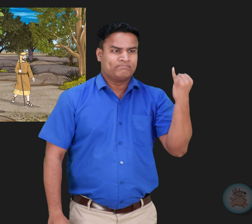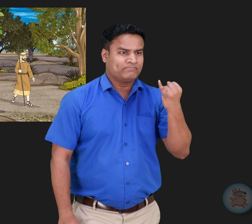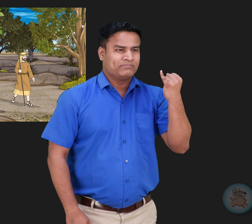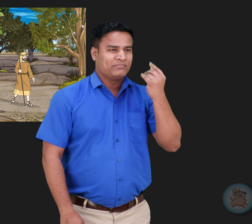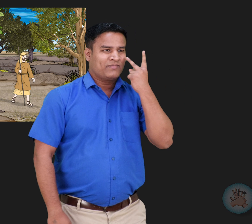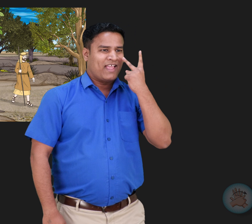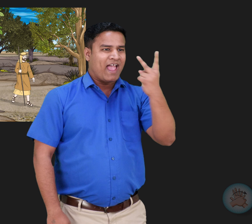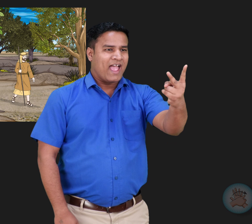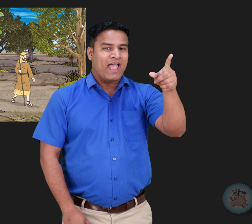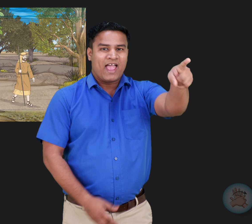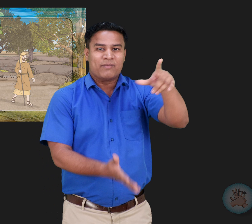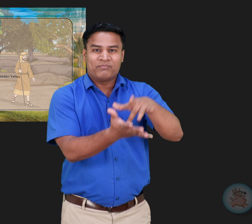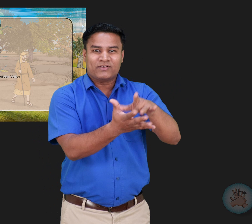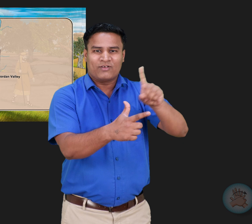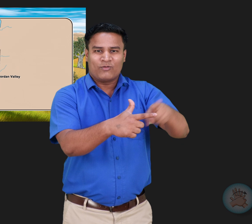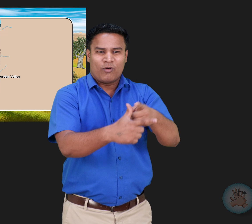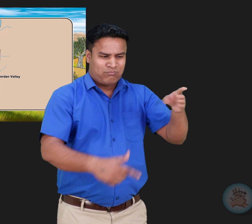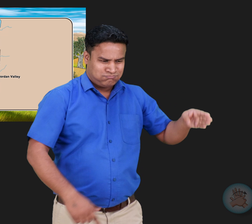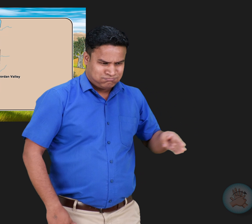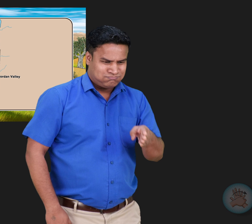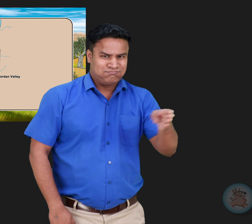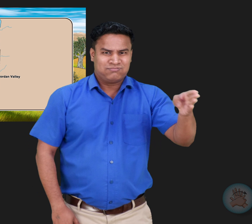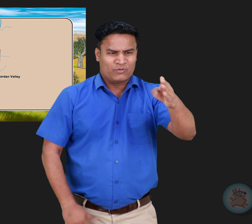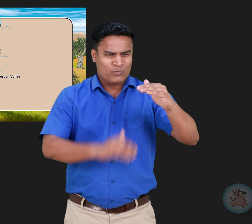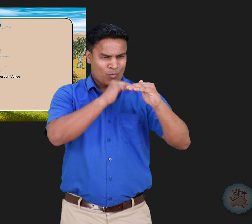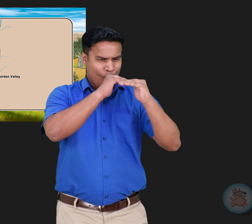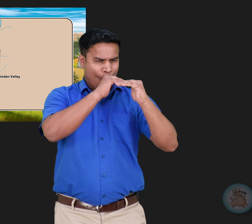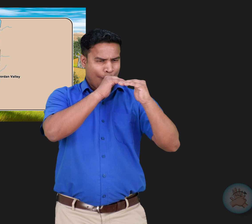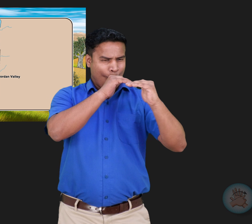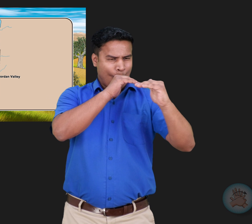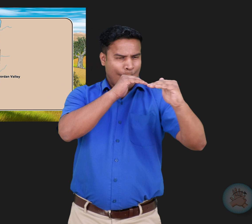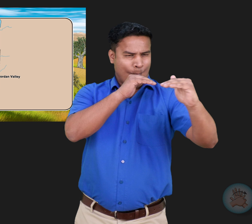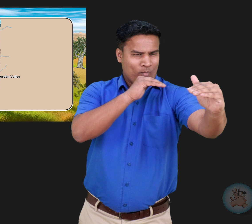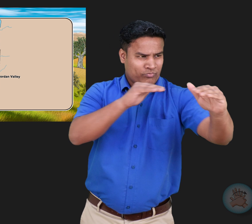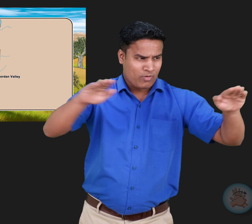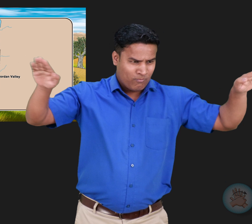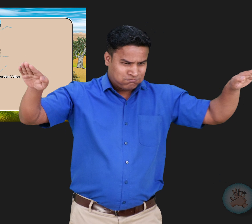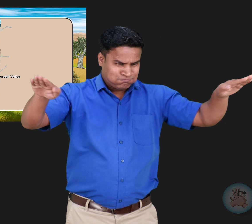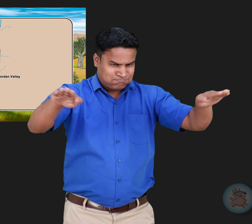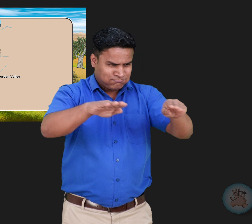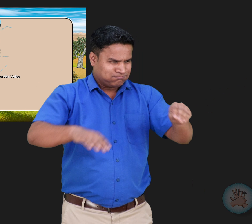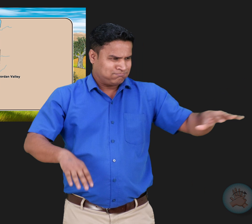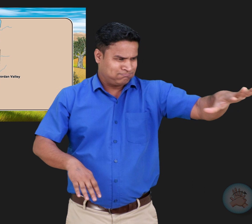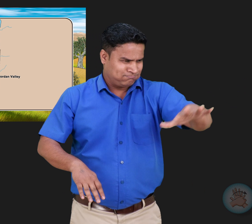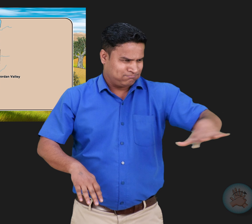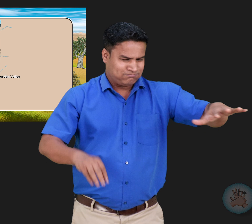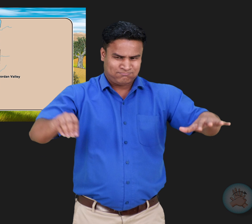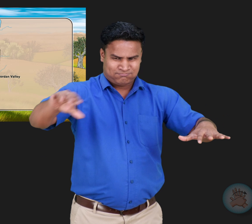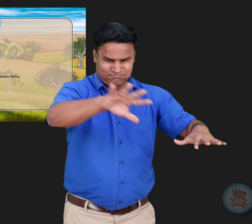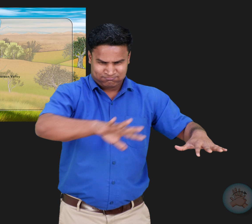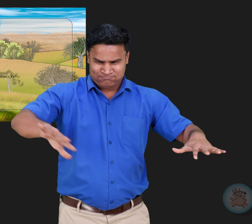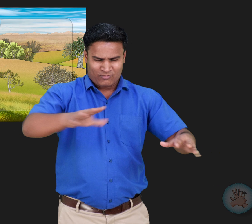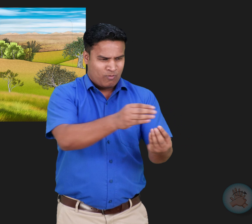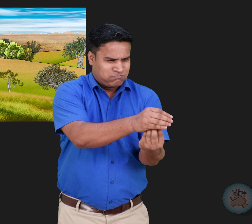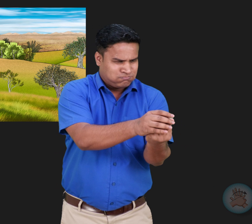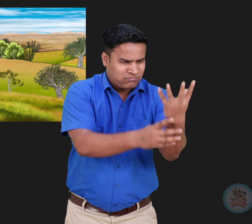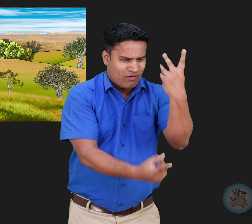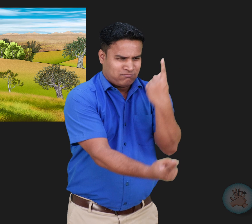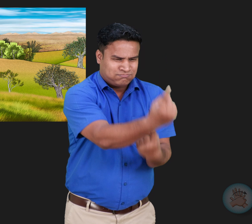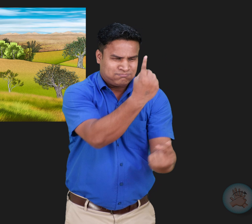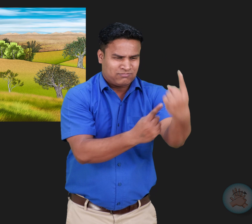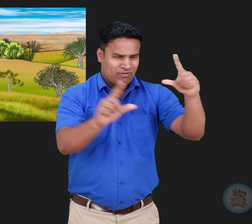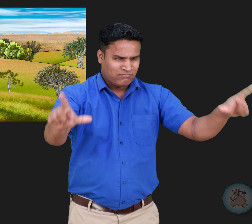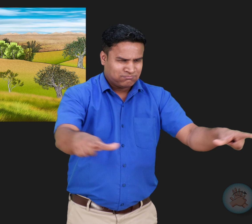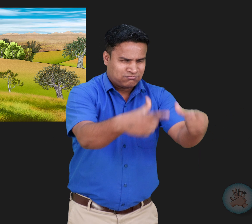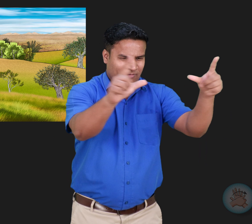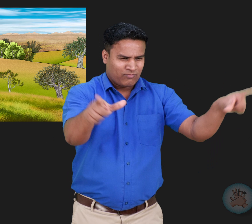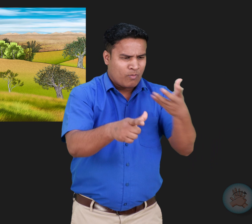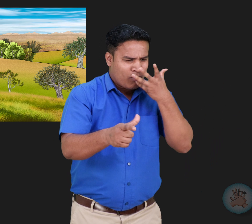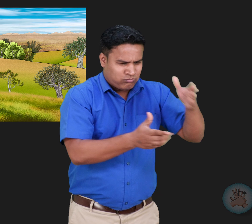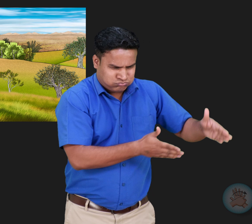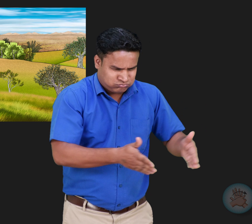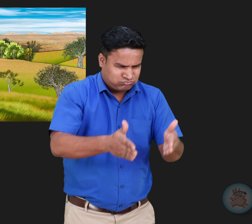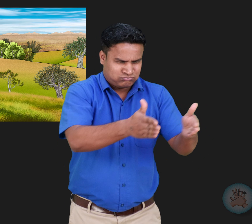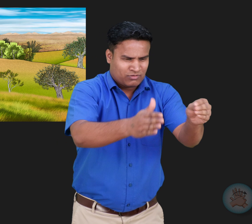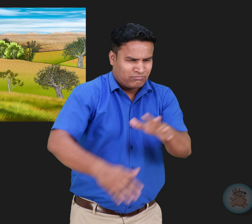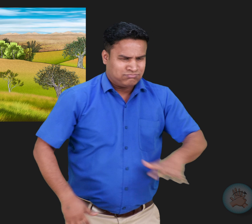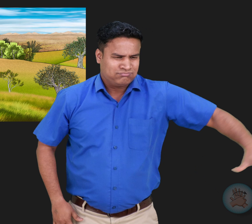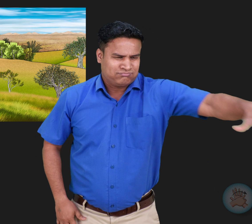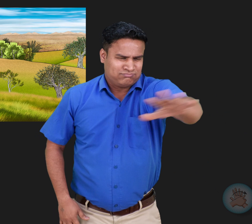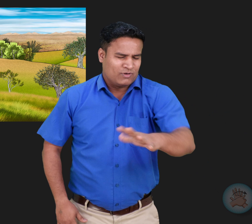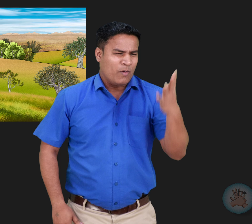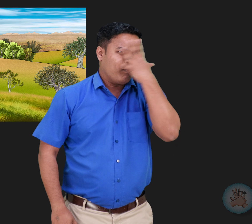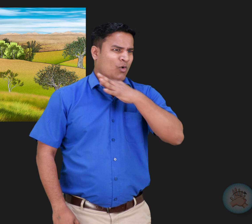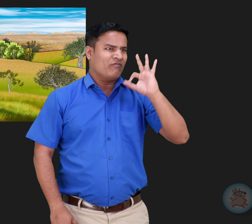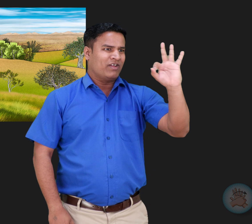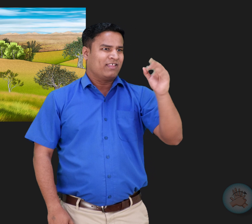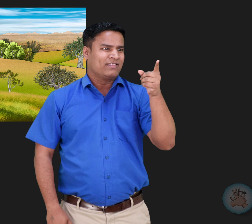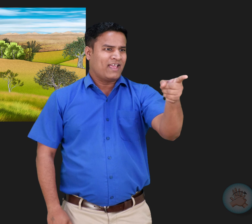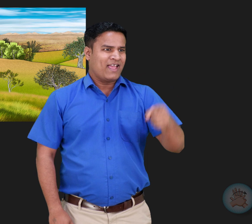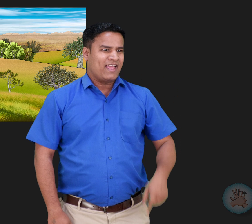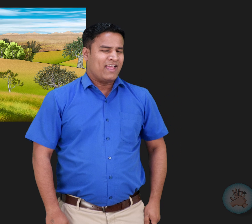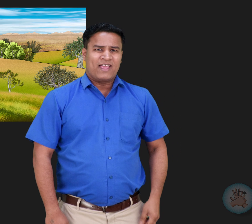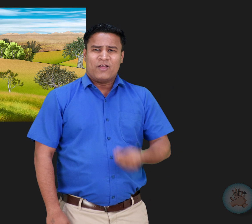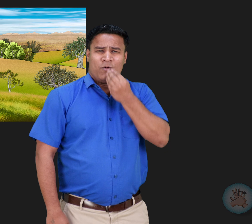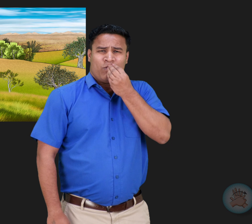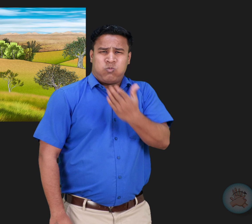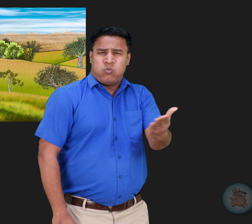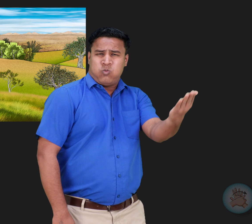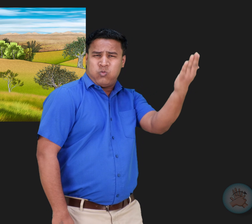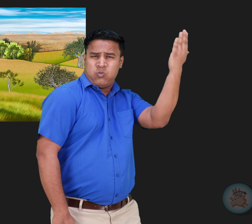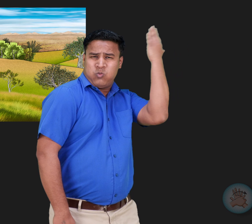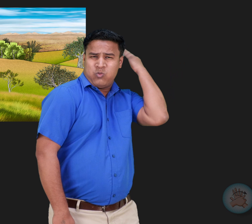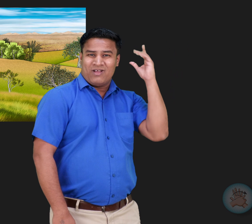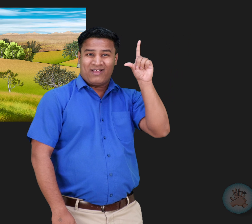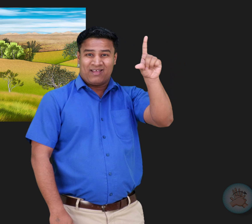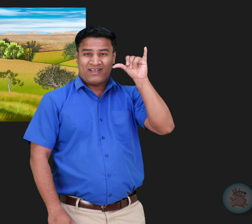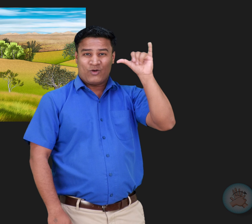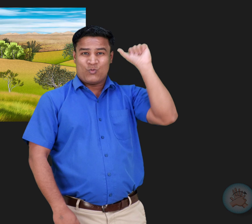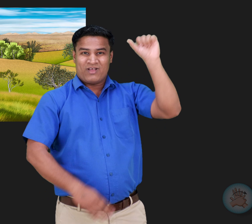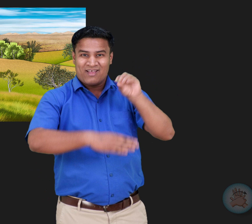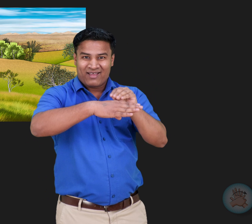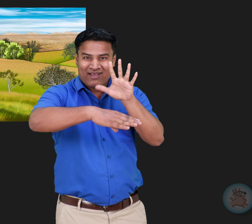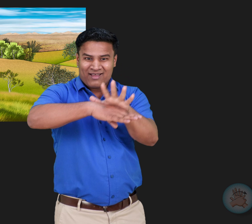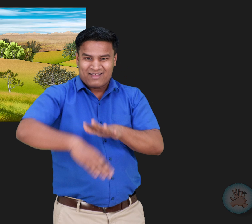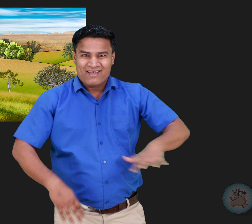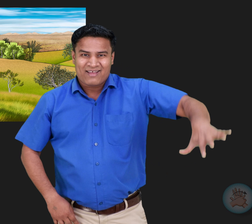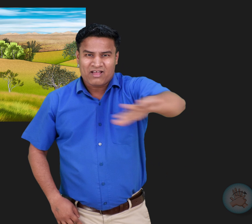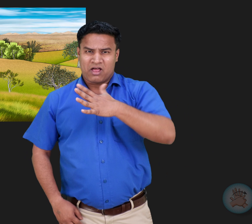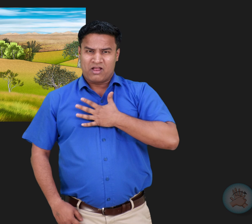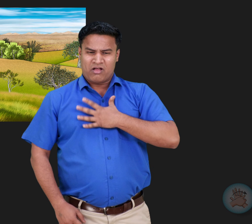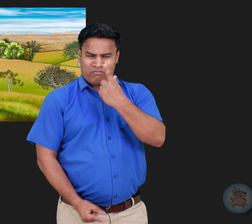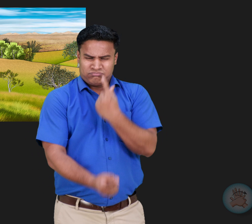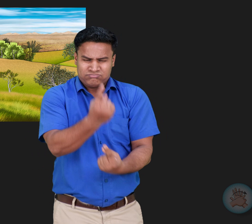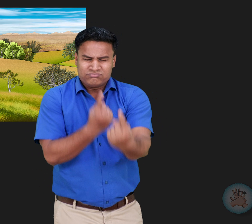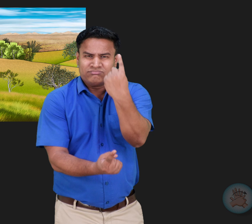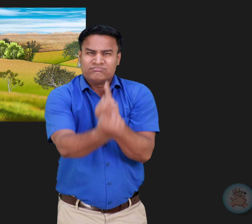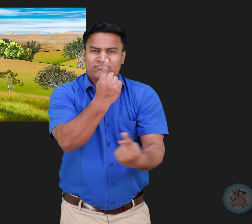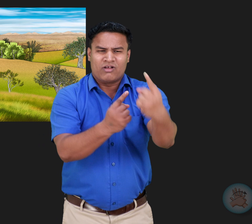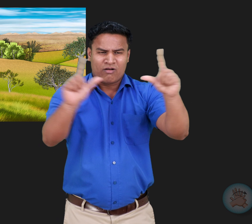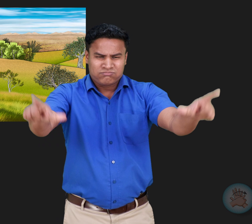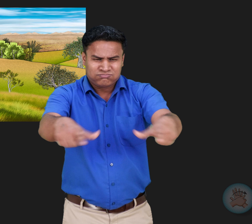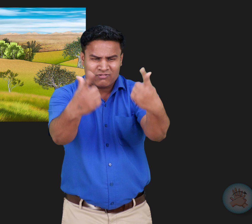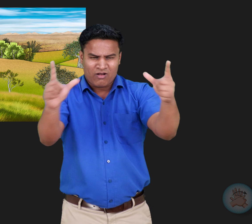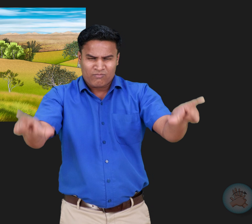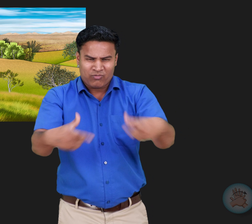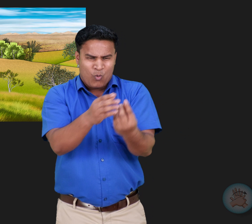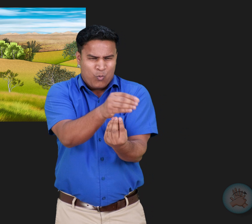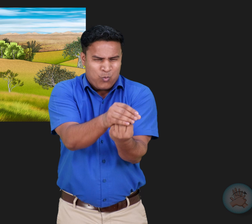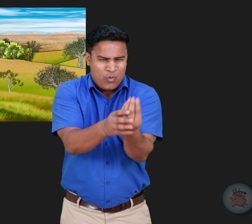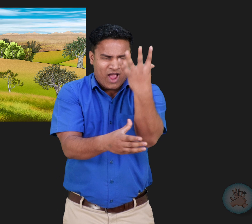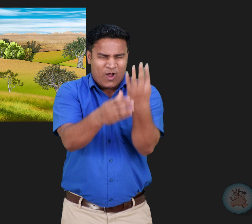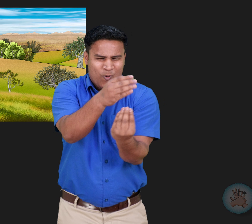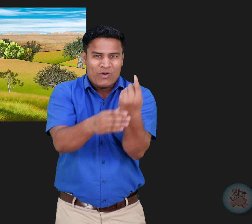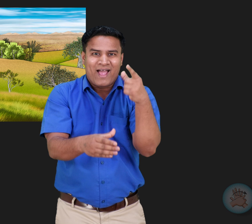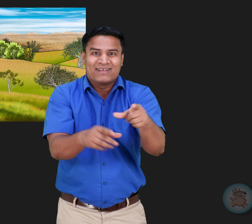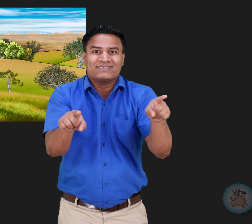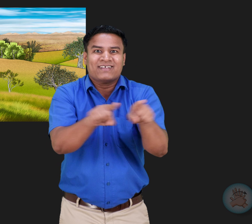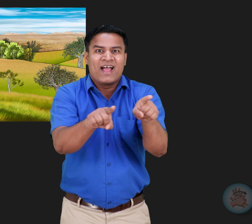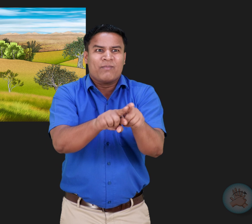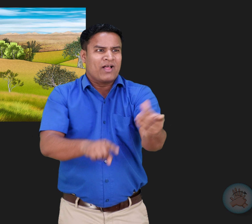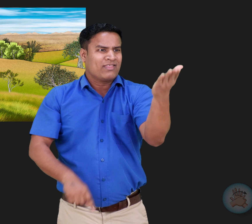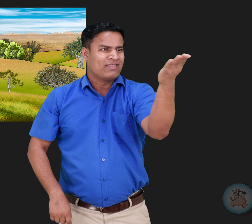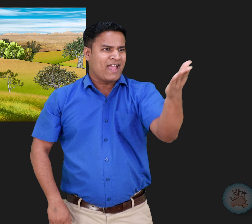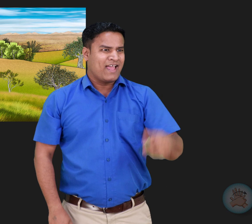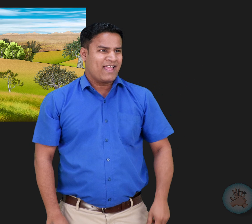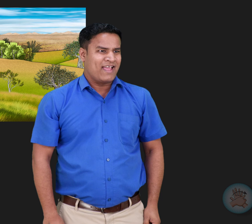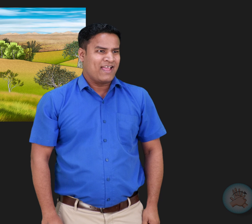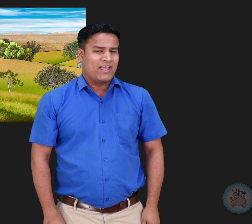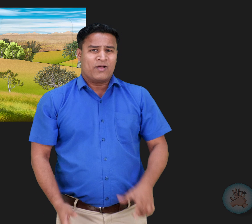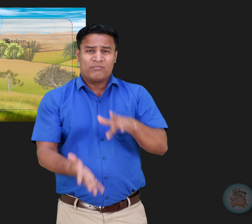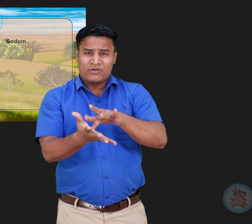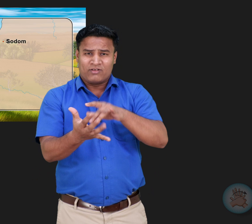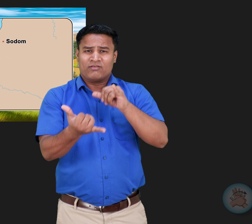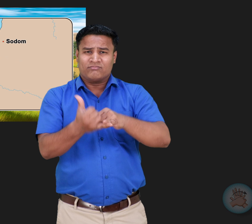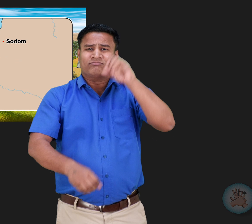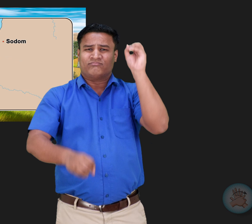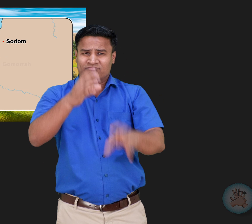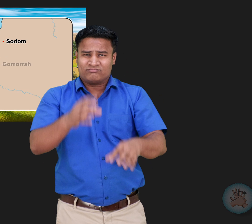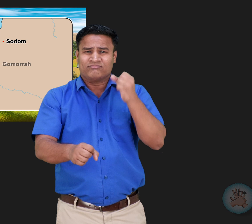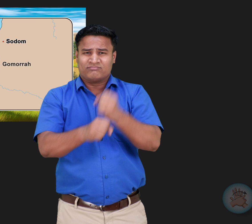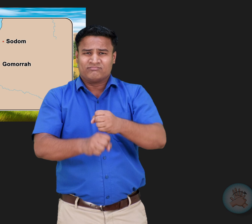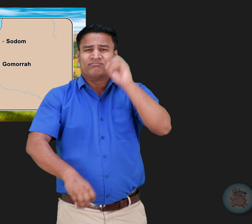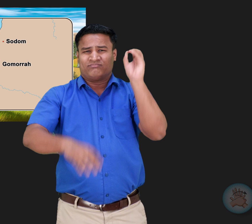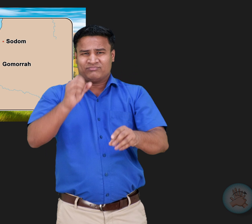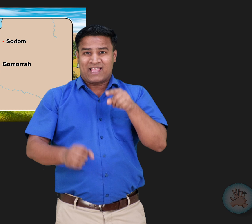And Lot looked out and saw that the whole plain of the Jordan, all the way to Zoar, was well watered like the garden of the LORD, like the land of Egypt.